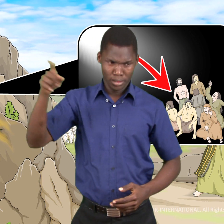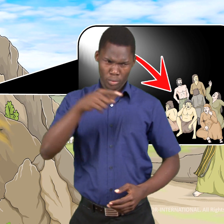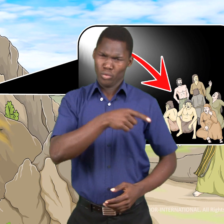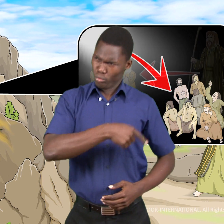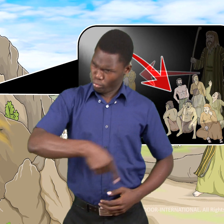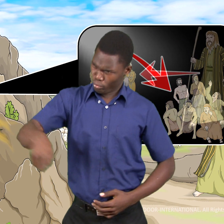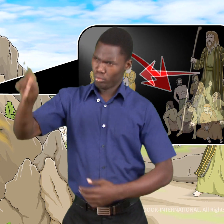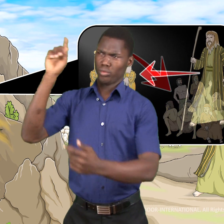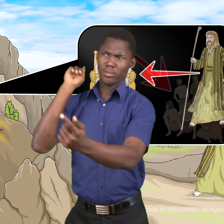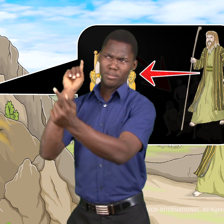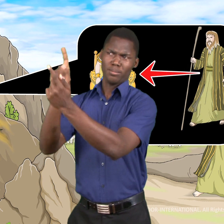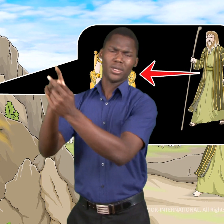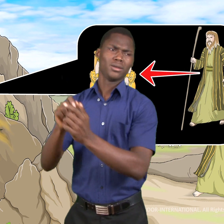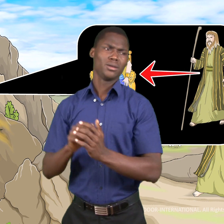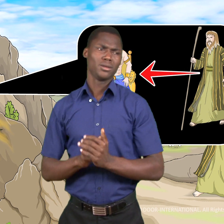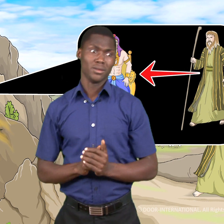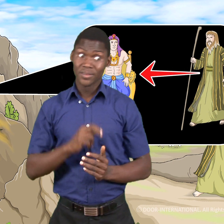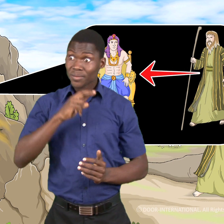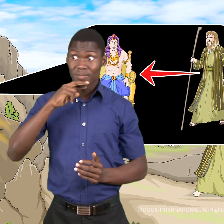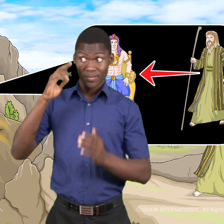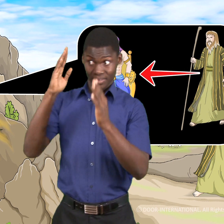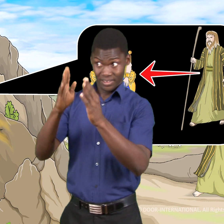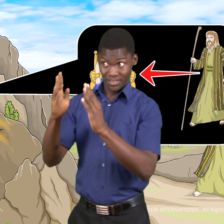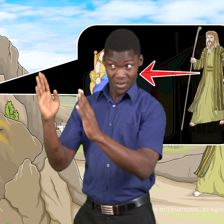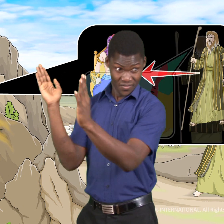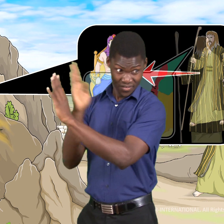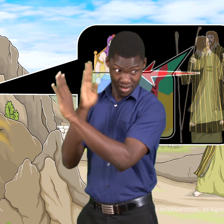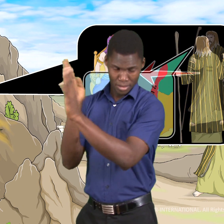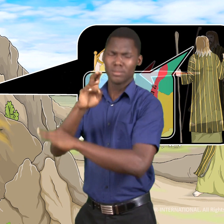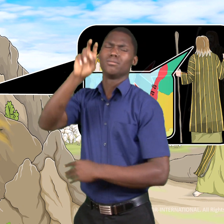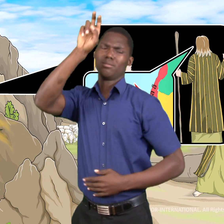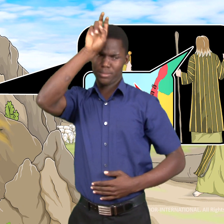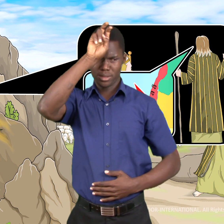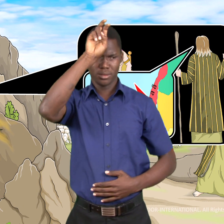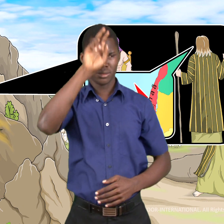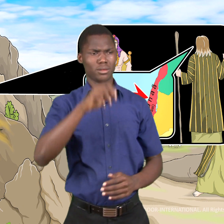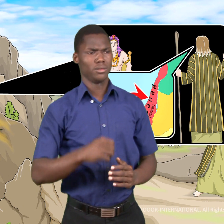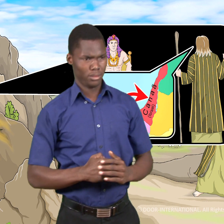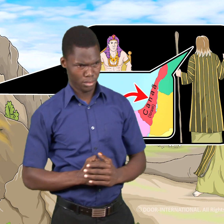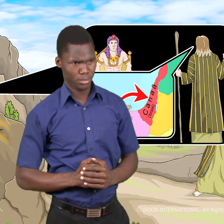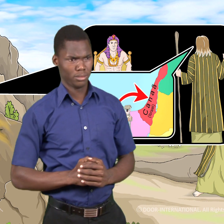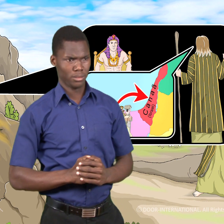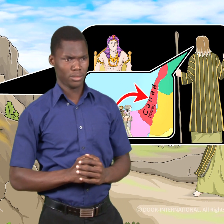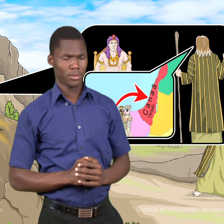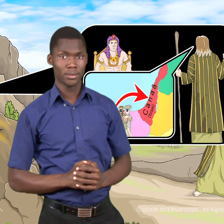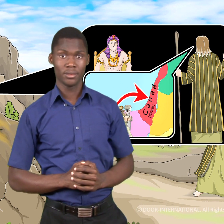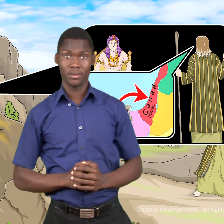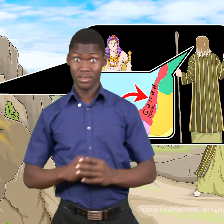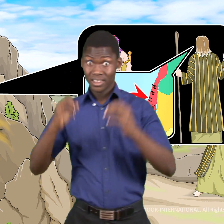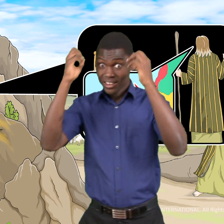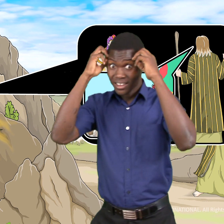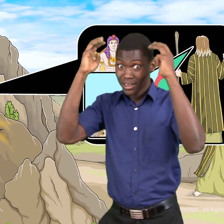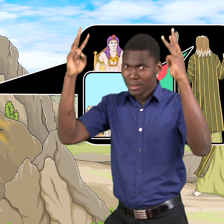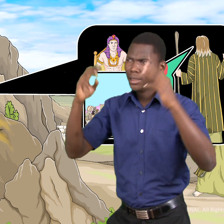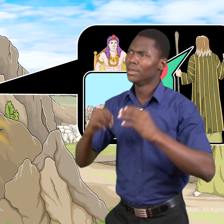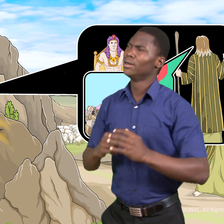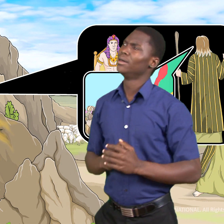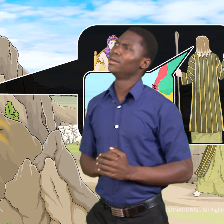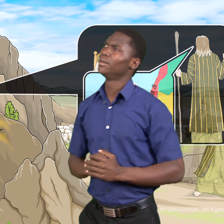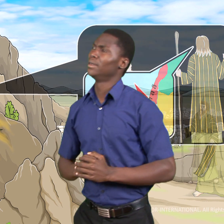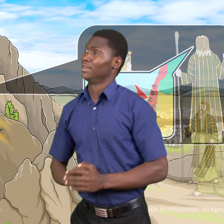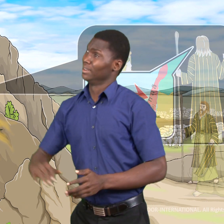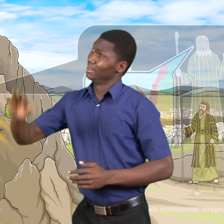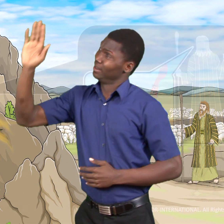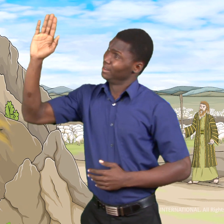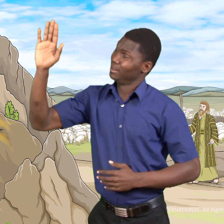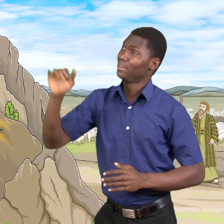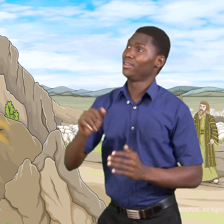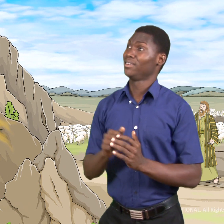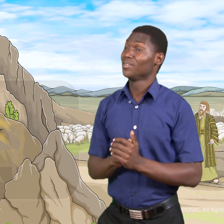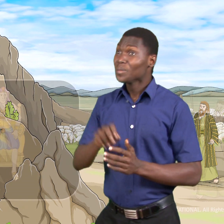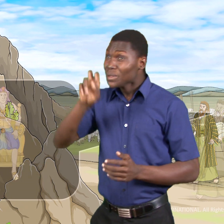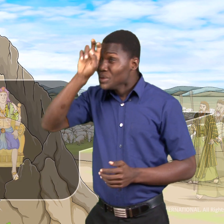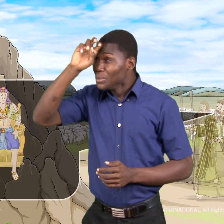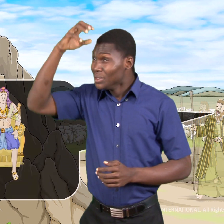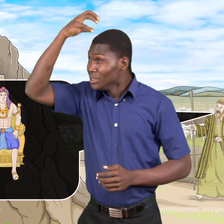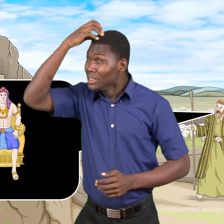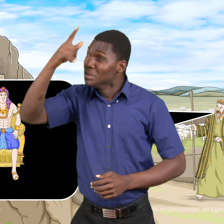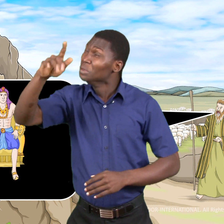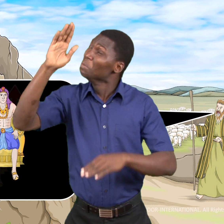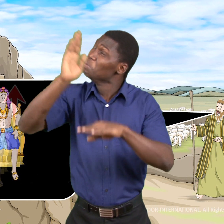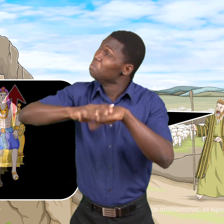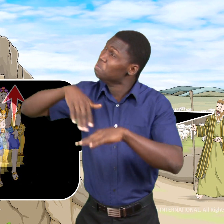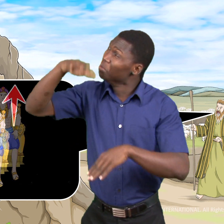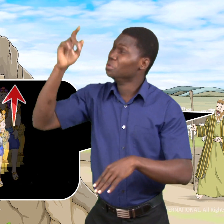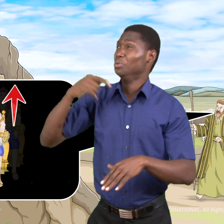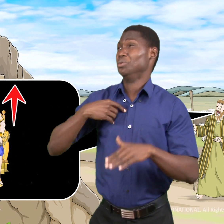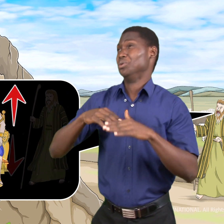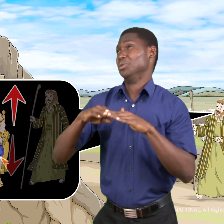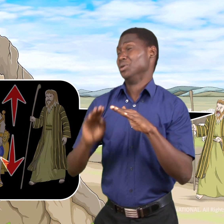I am sending you to Pharaoh to bring My people the Israelites out of Egypt.”